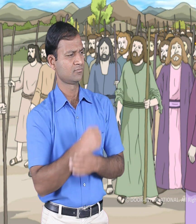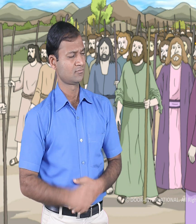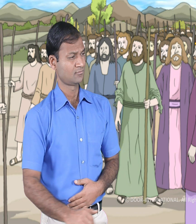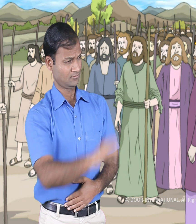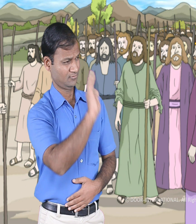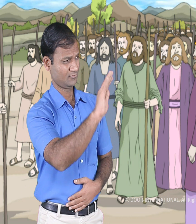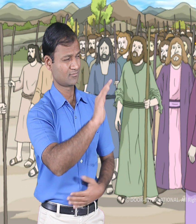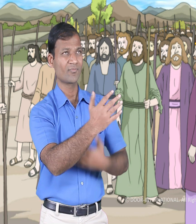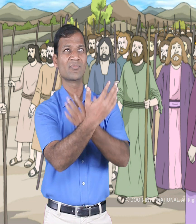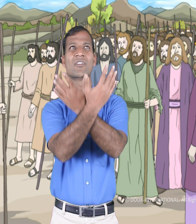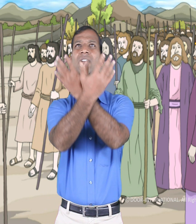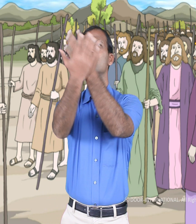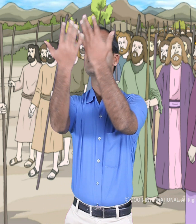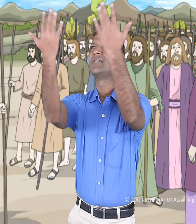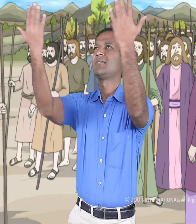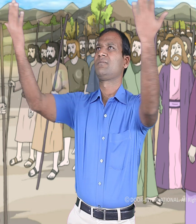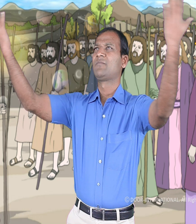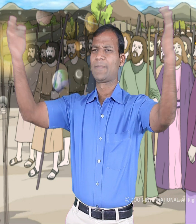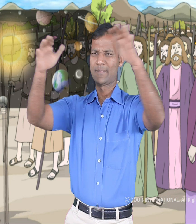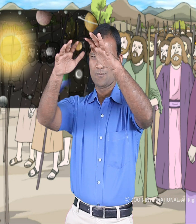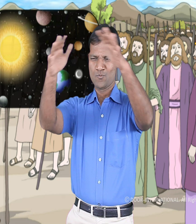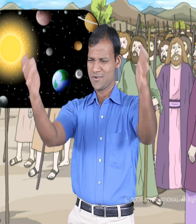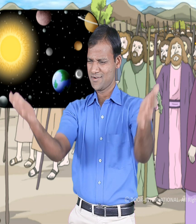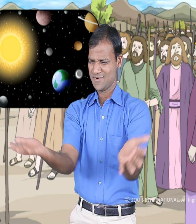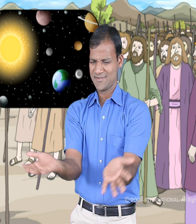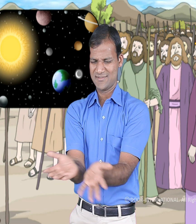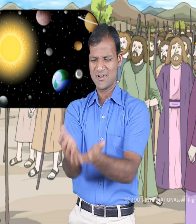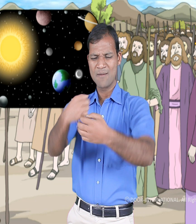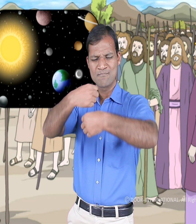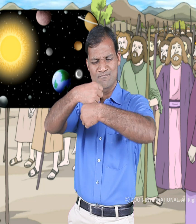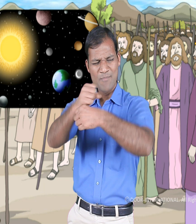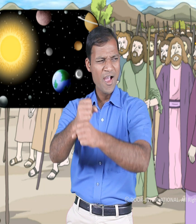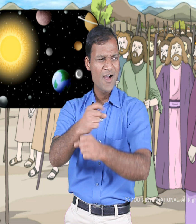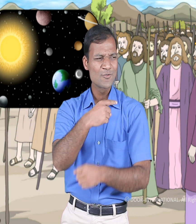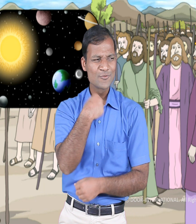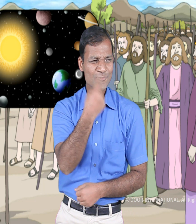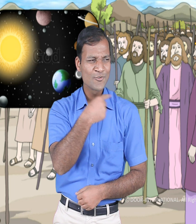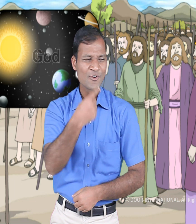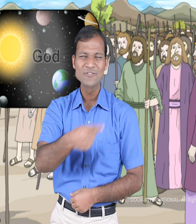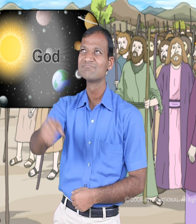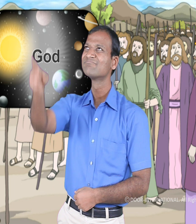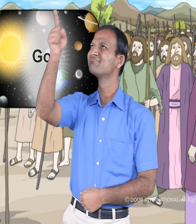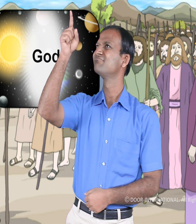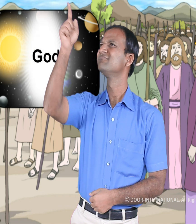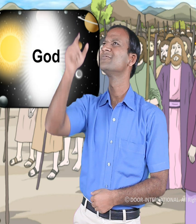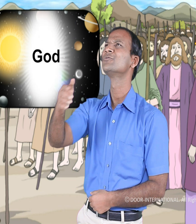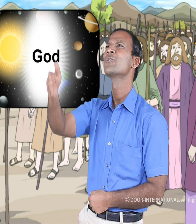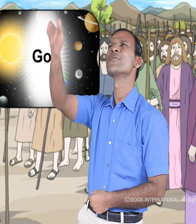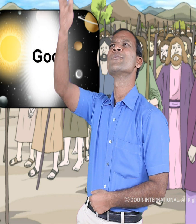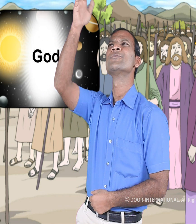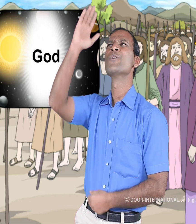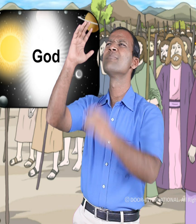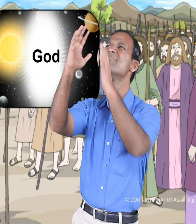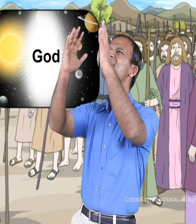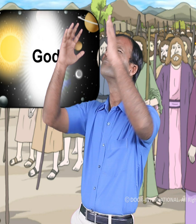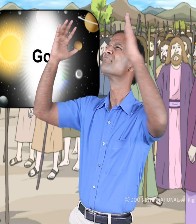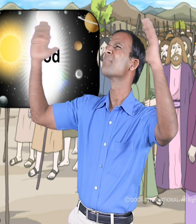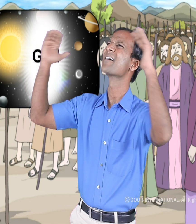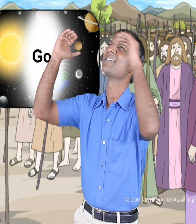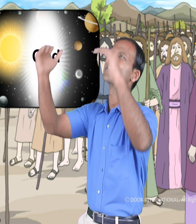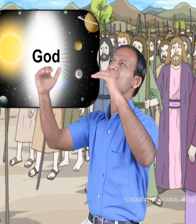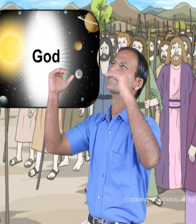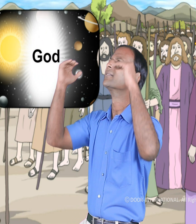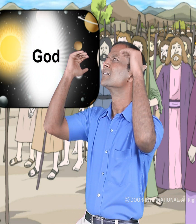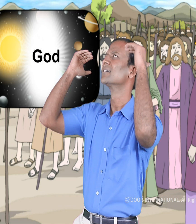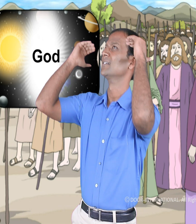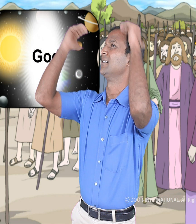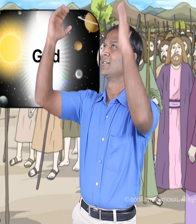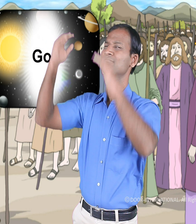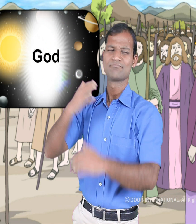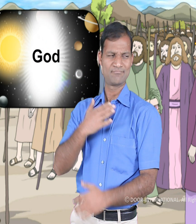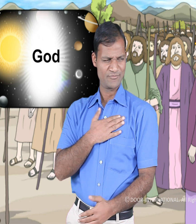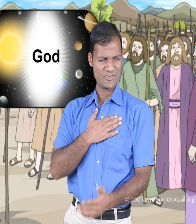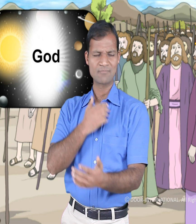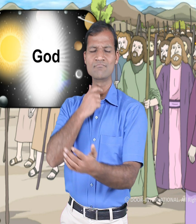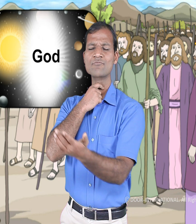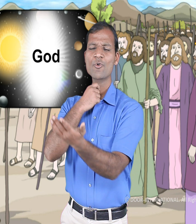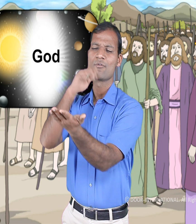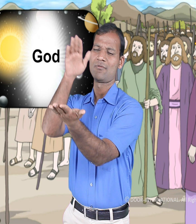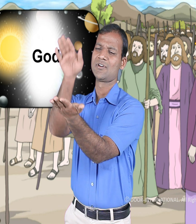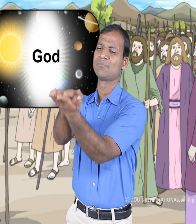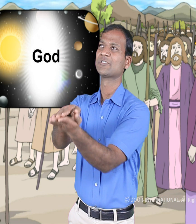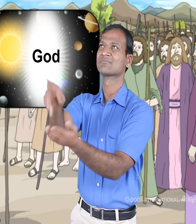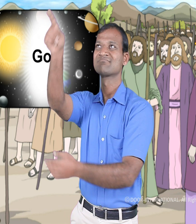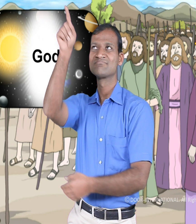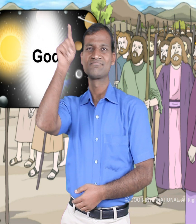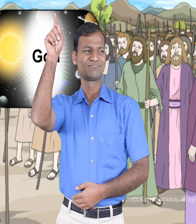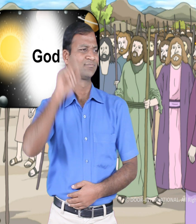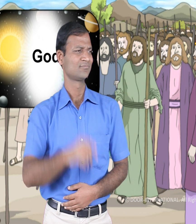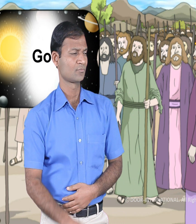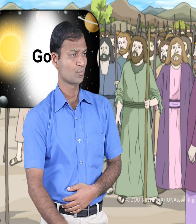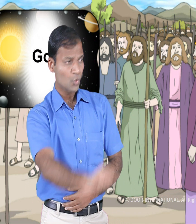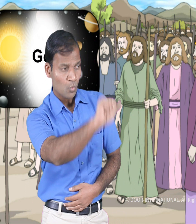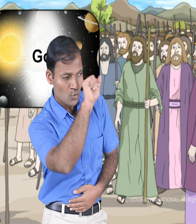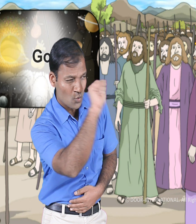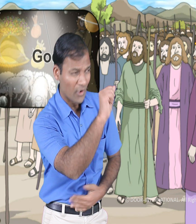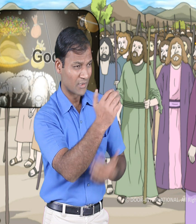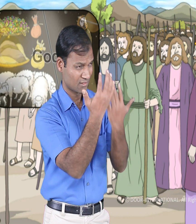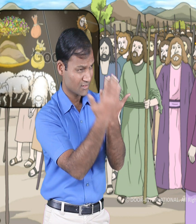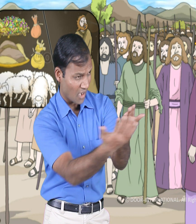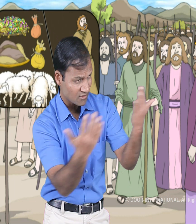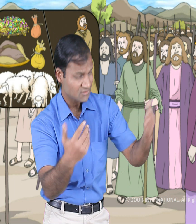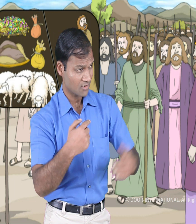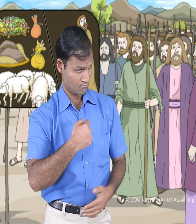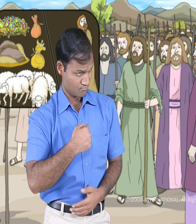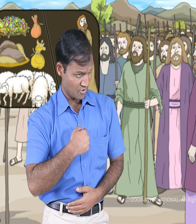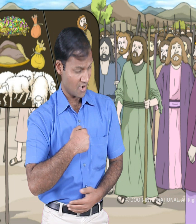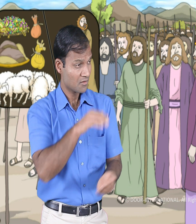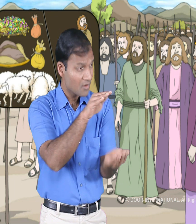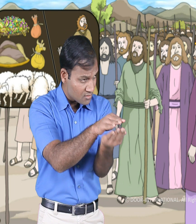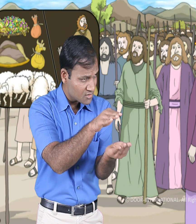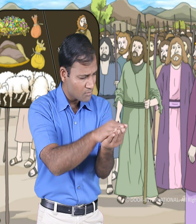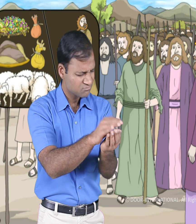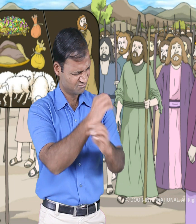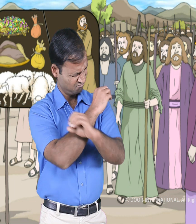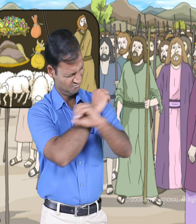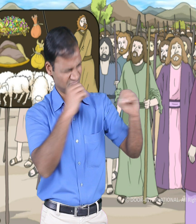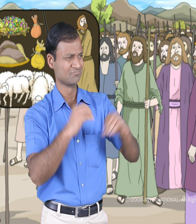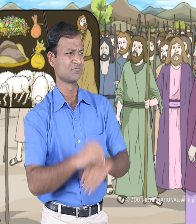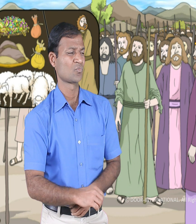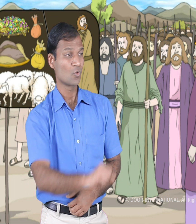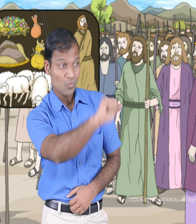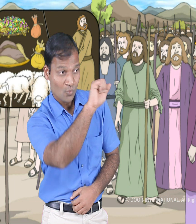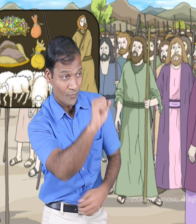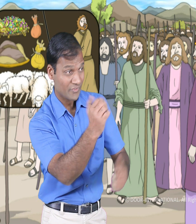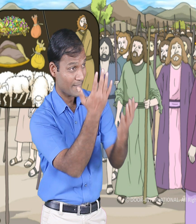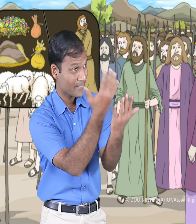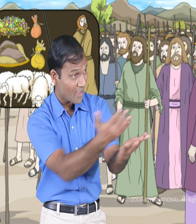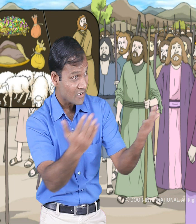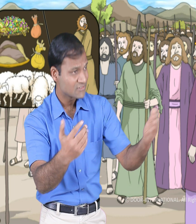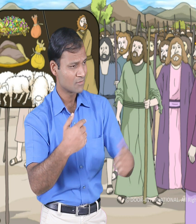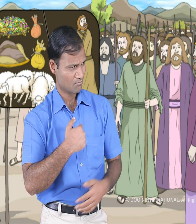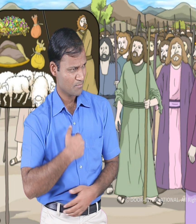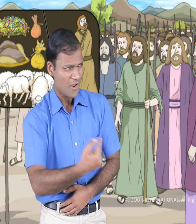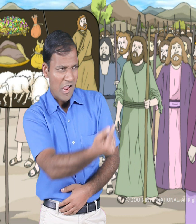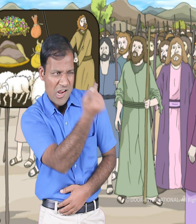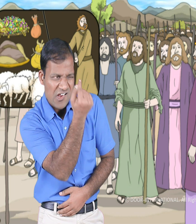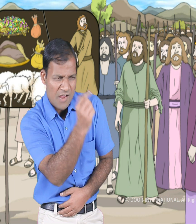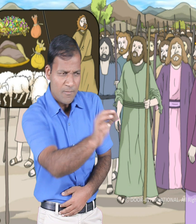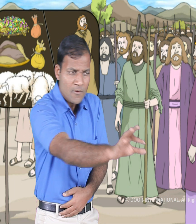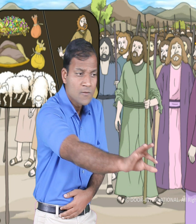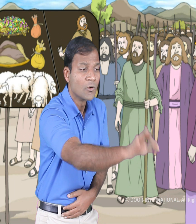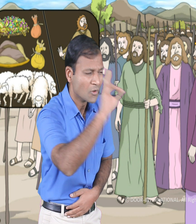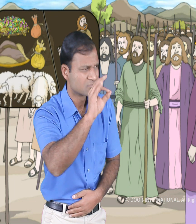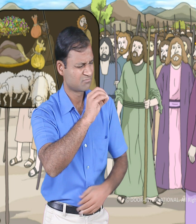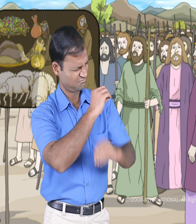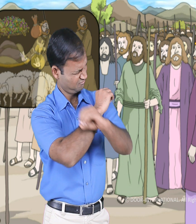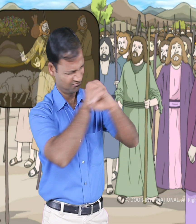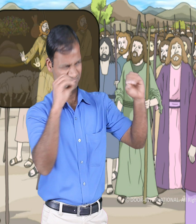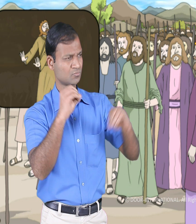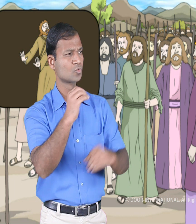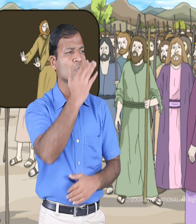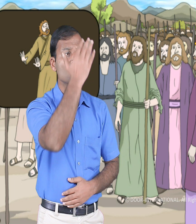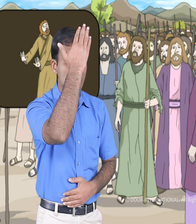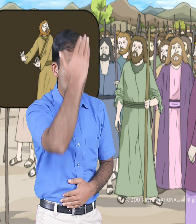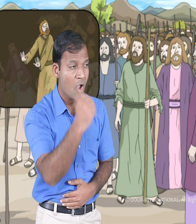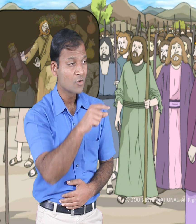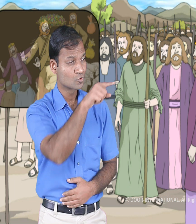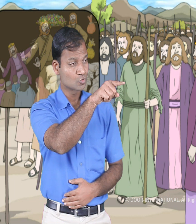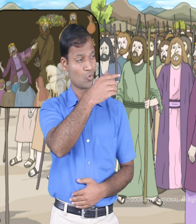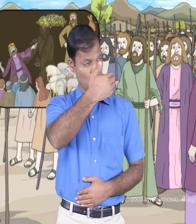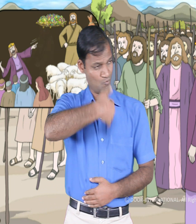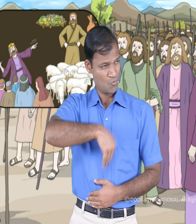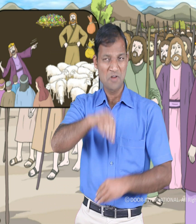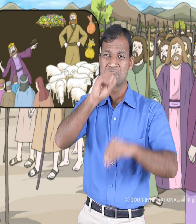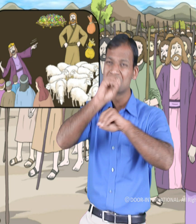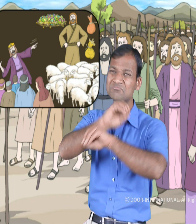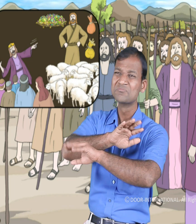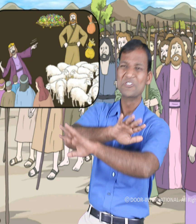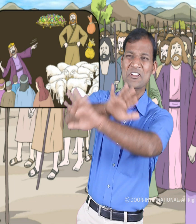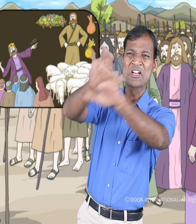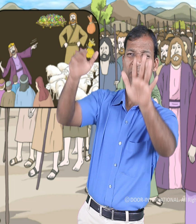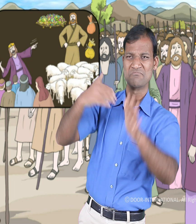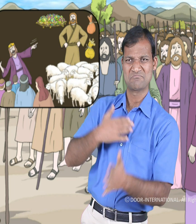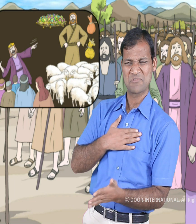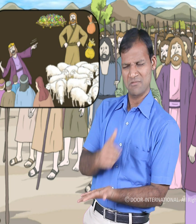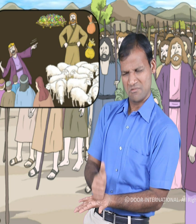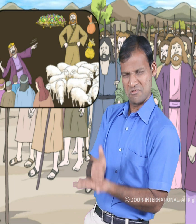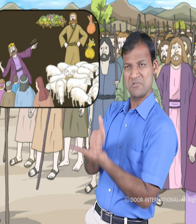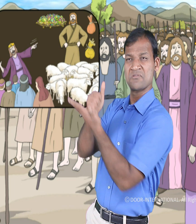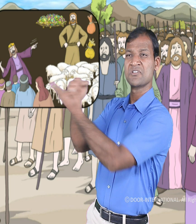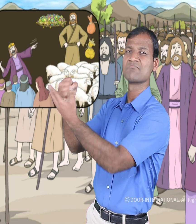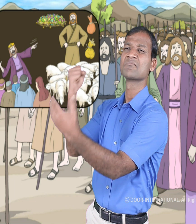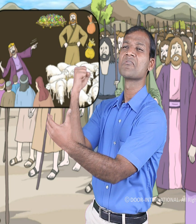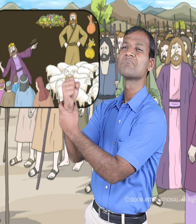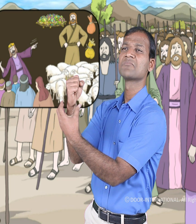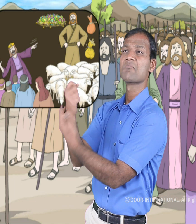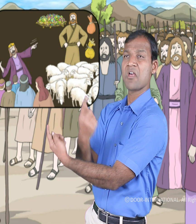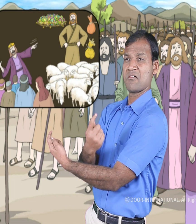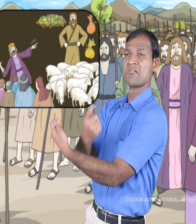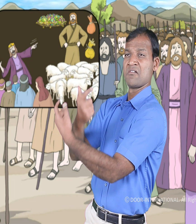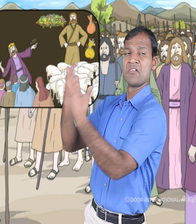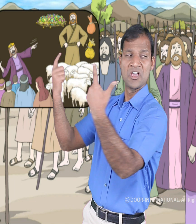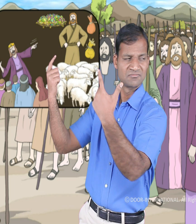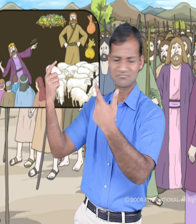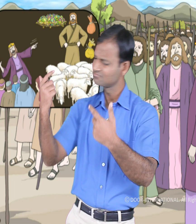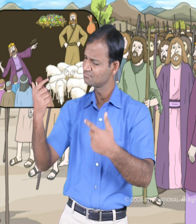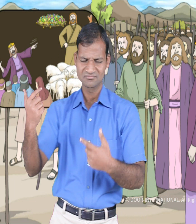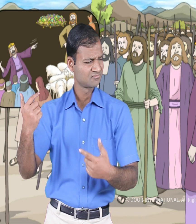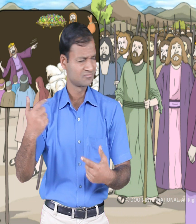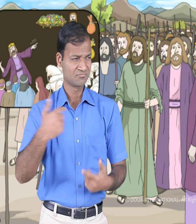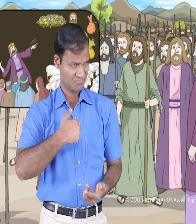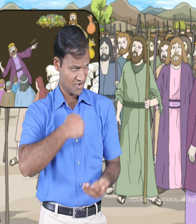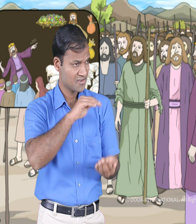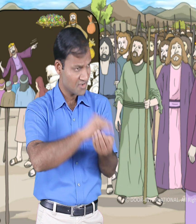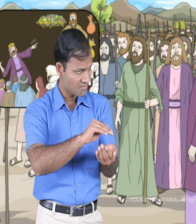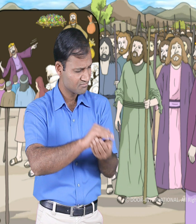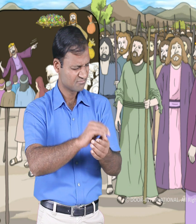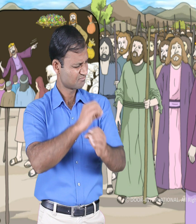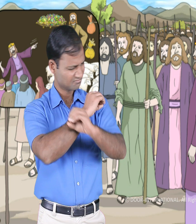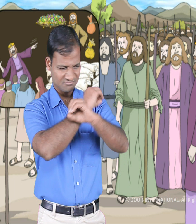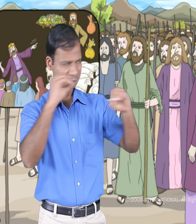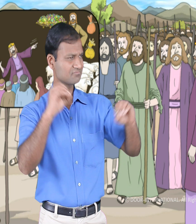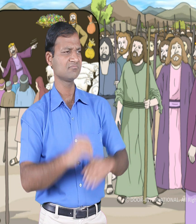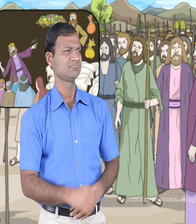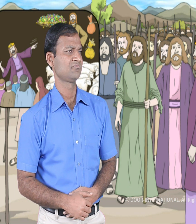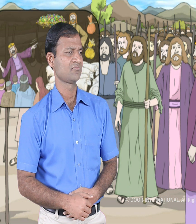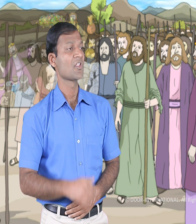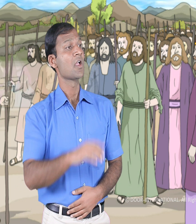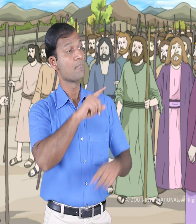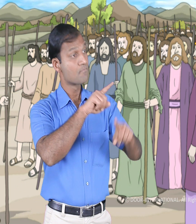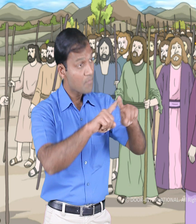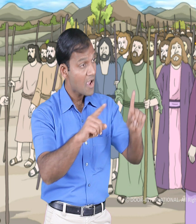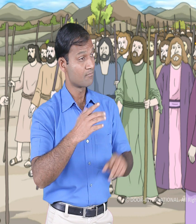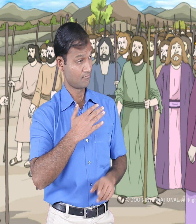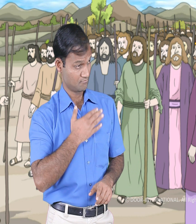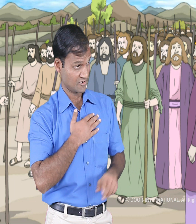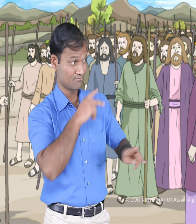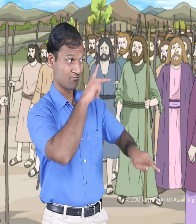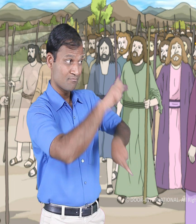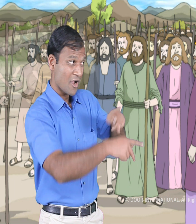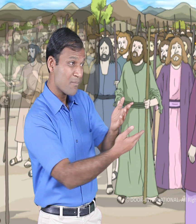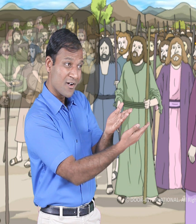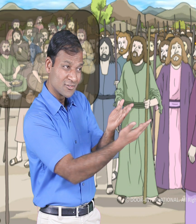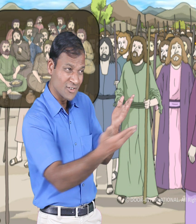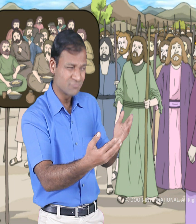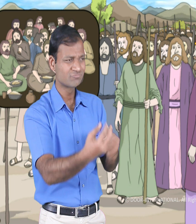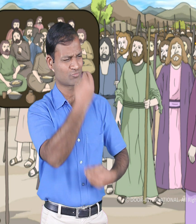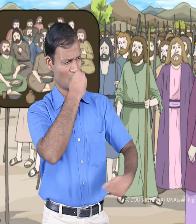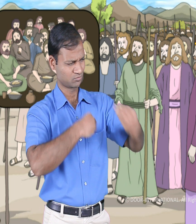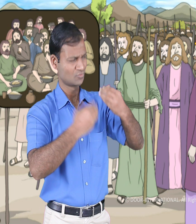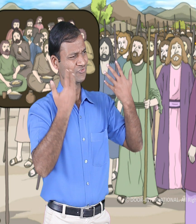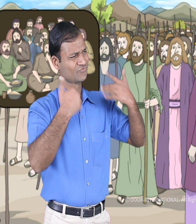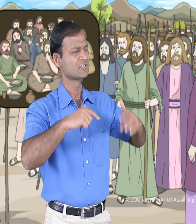But Abram replied to the king of Sodom, “I have raised my hand to the LORD God Most High, Creator of heaven and earth, that I will not accept even a thread, or a strap of a sandal, or anything that belongs to you, lest you should say, ‘I have made Abram rich.’